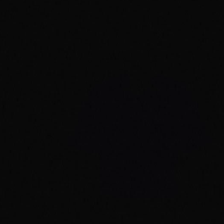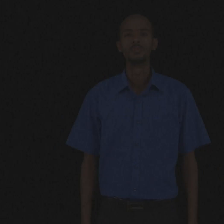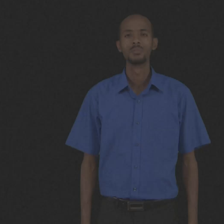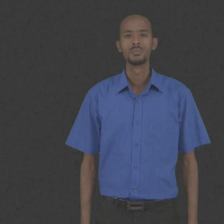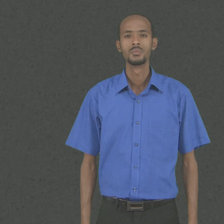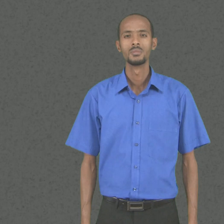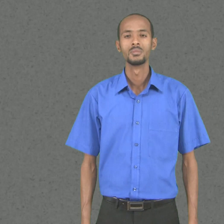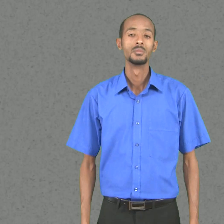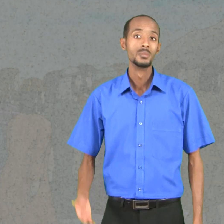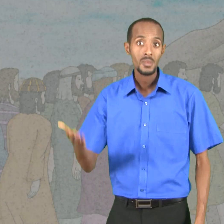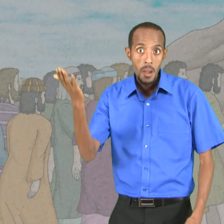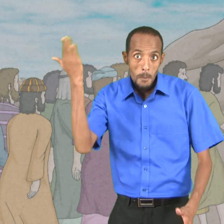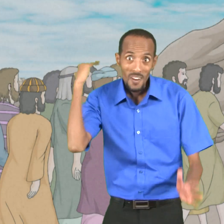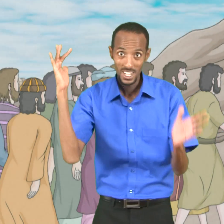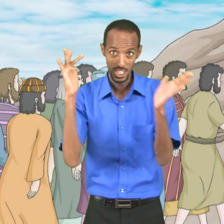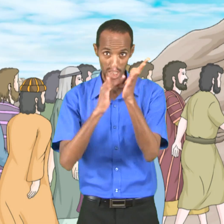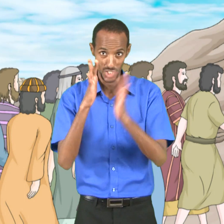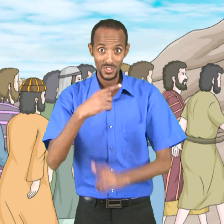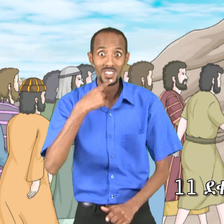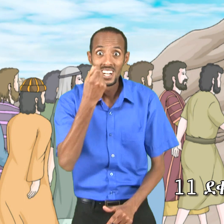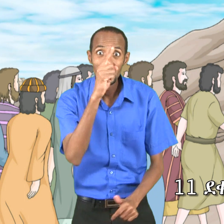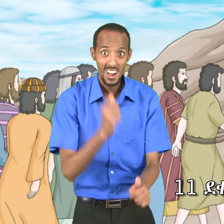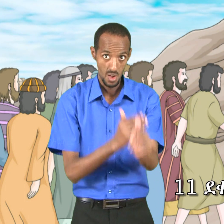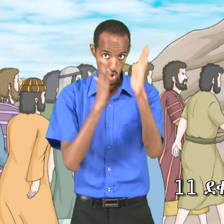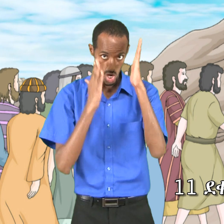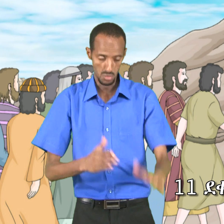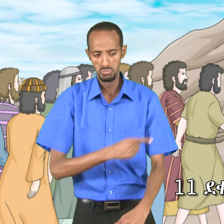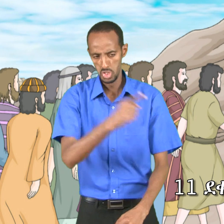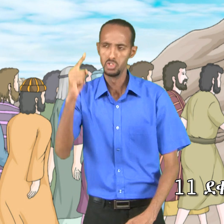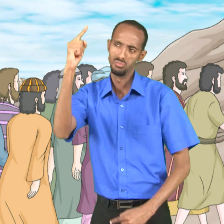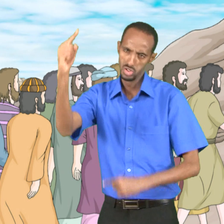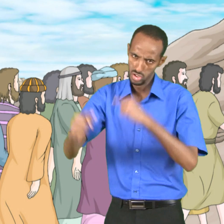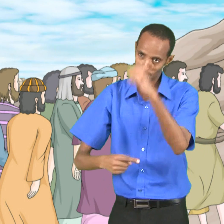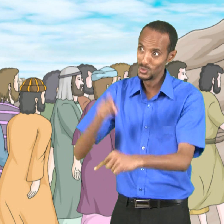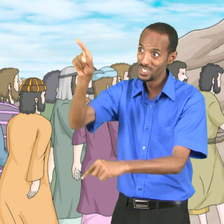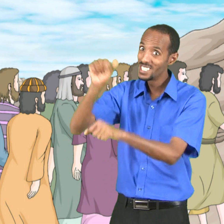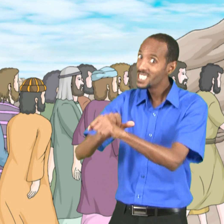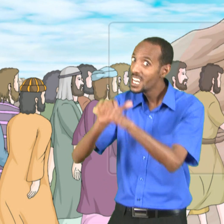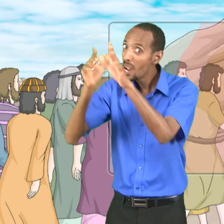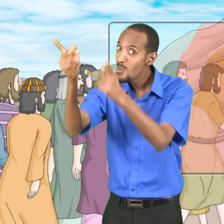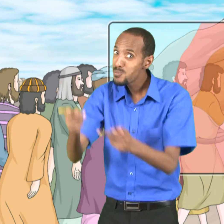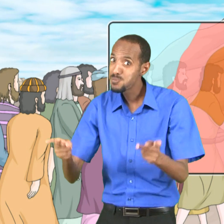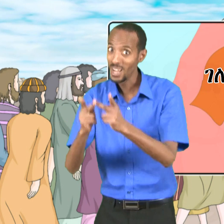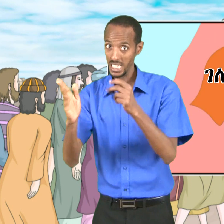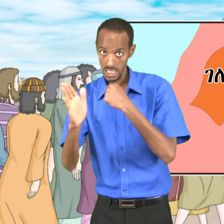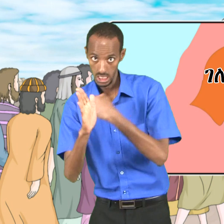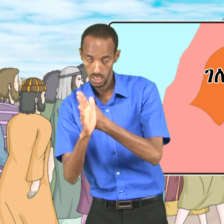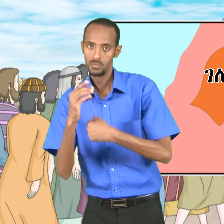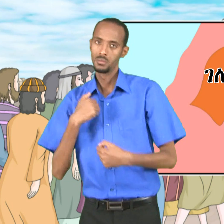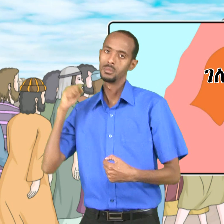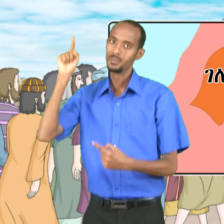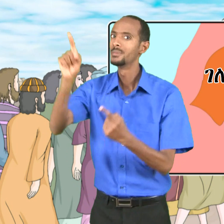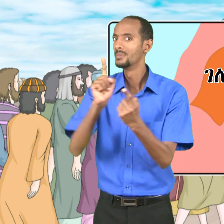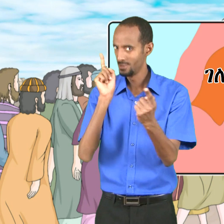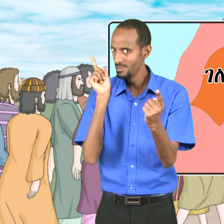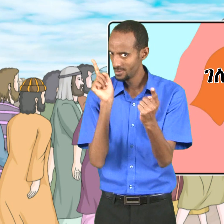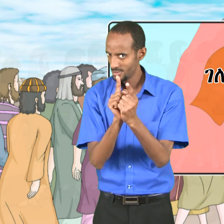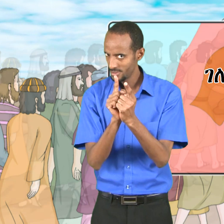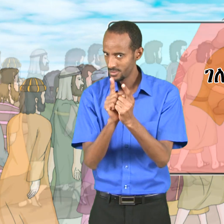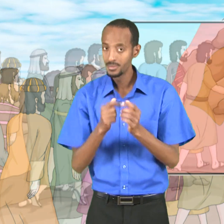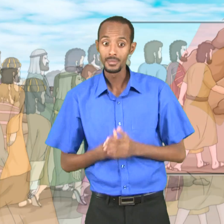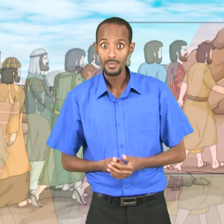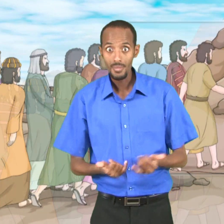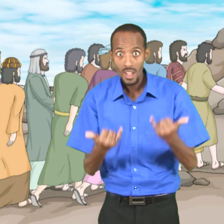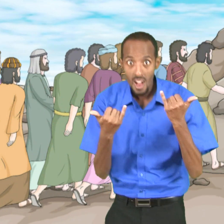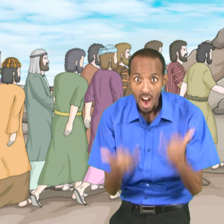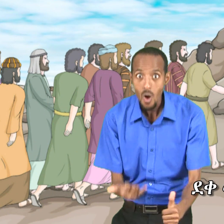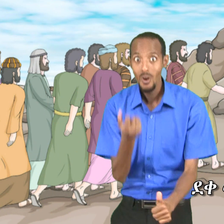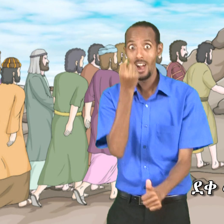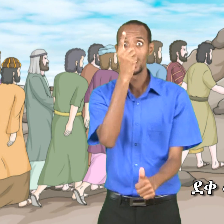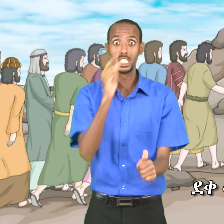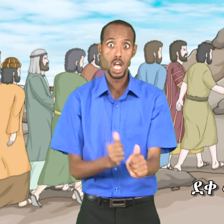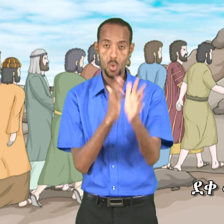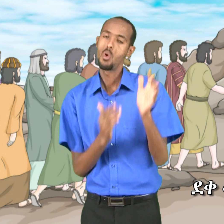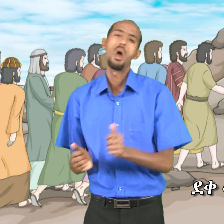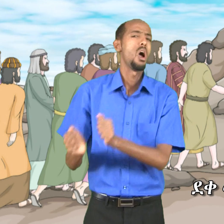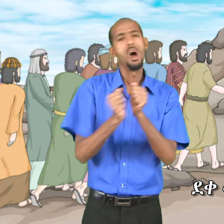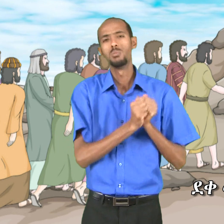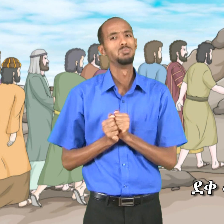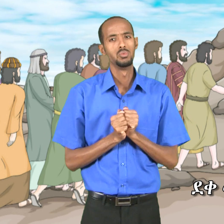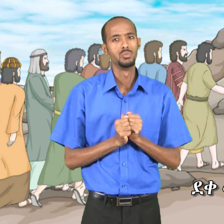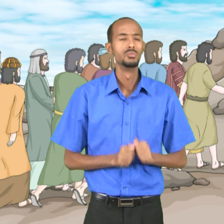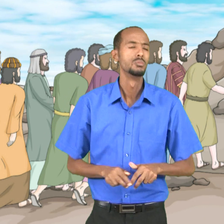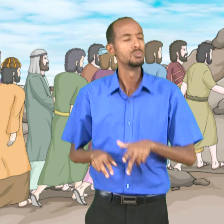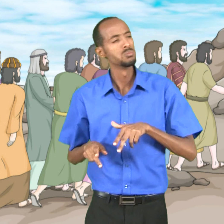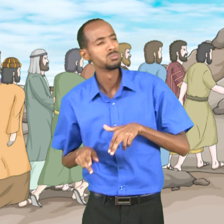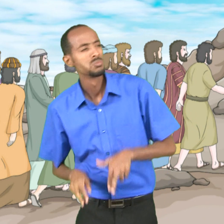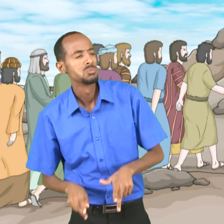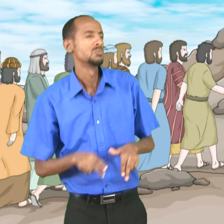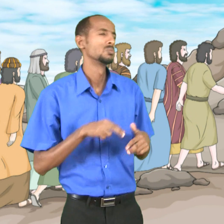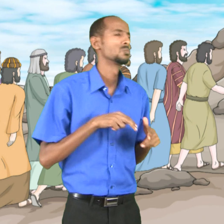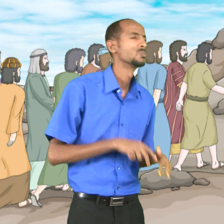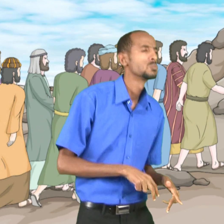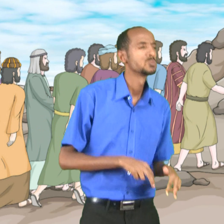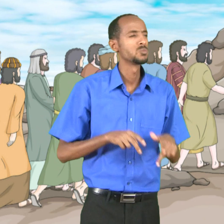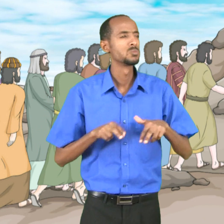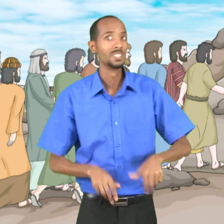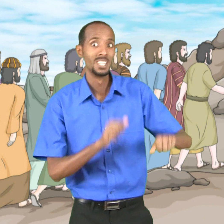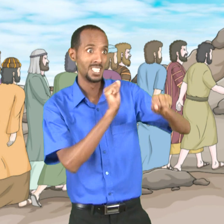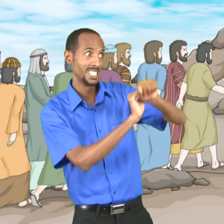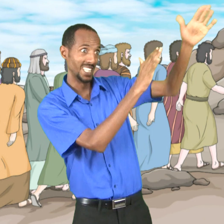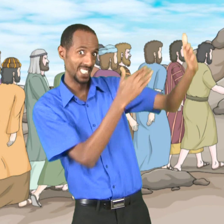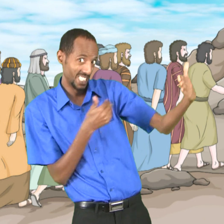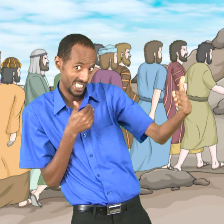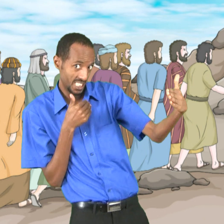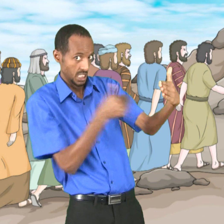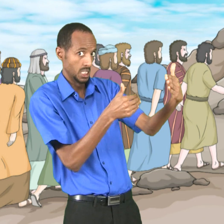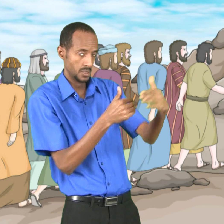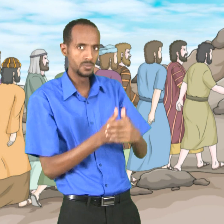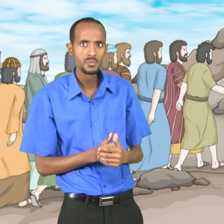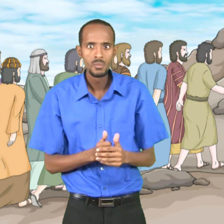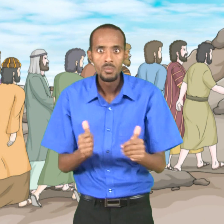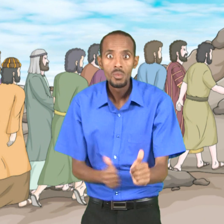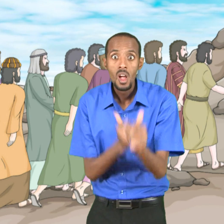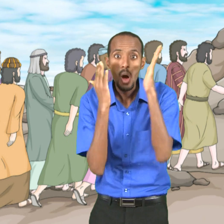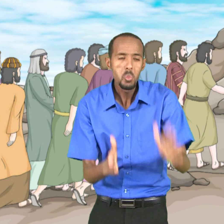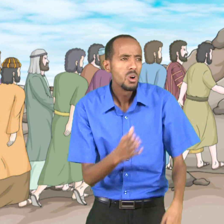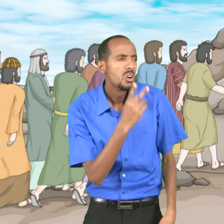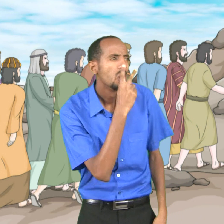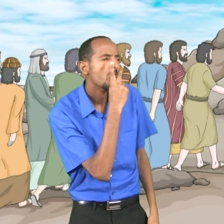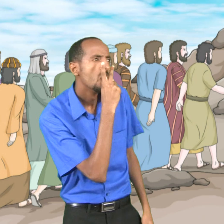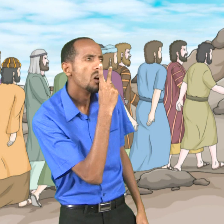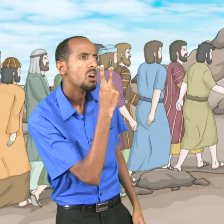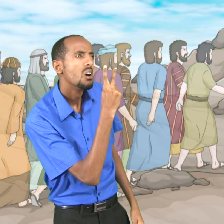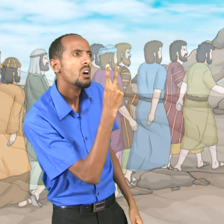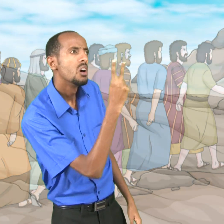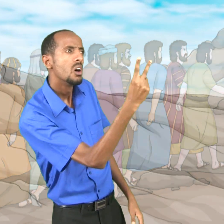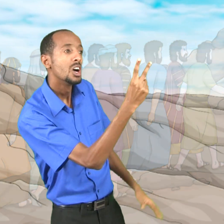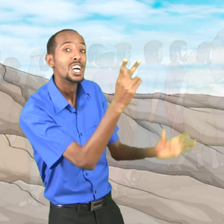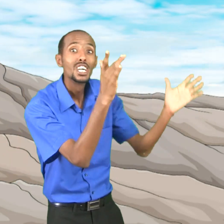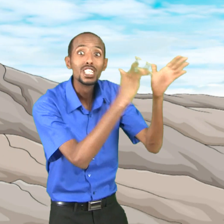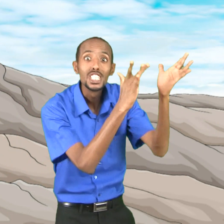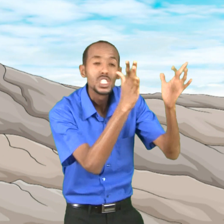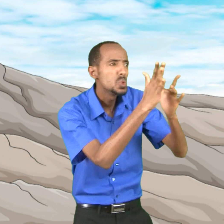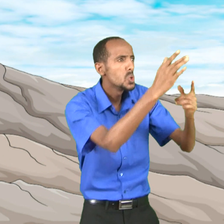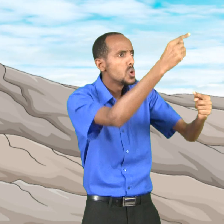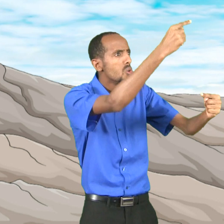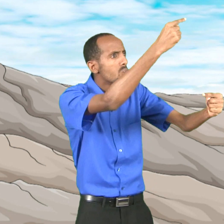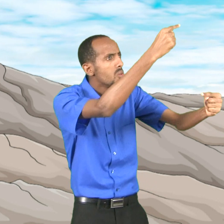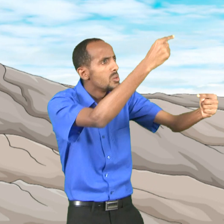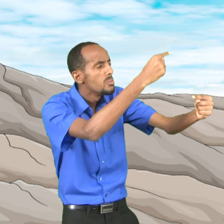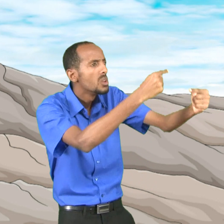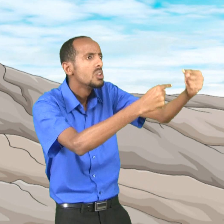Meanwhile, the eleven disciples went to Galilee, to the mountain Jesus had designated.